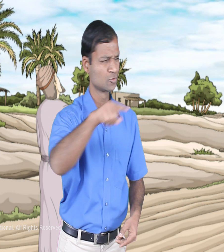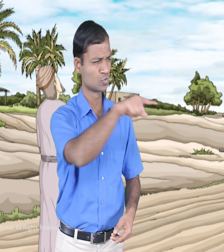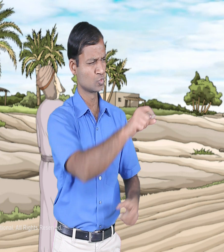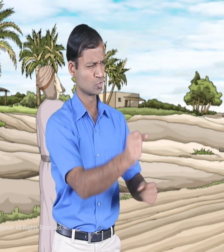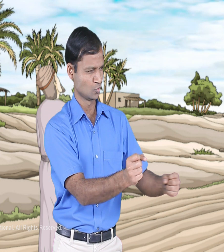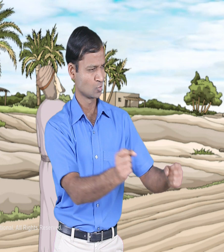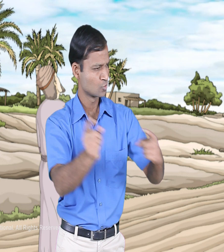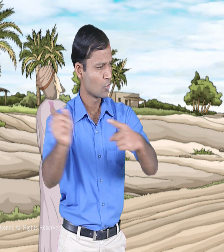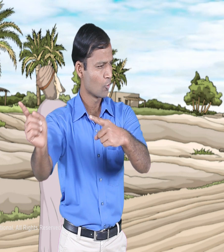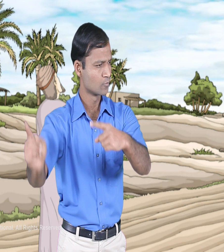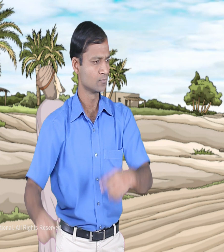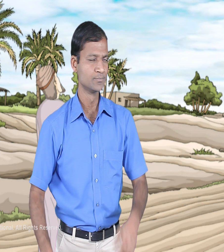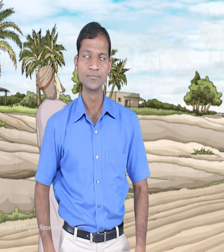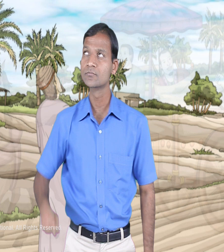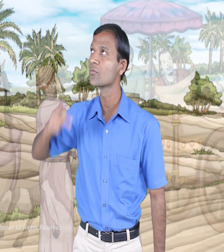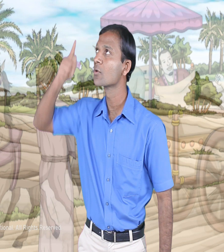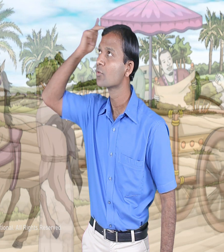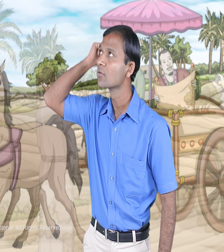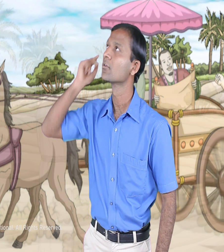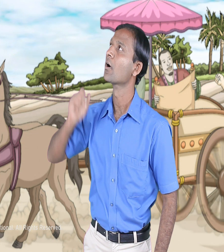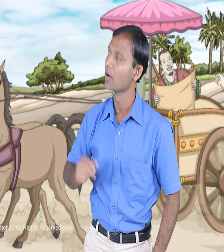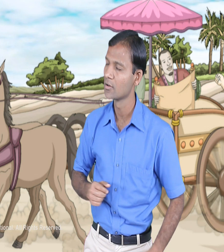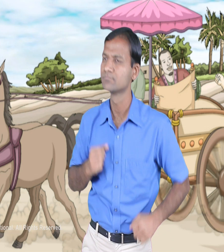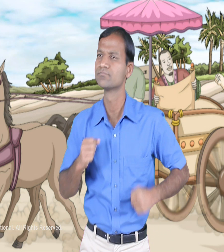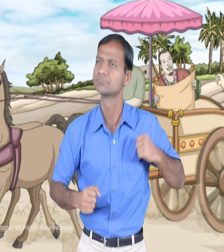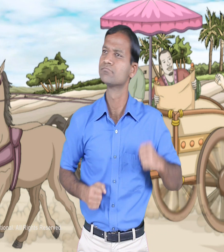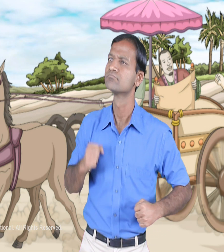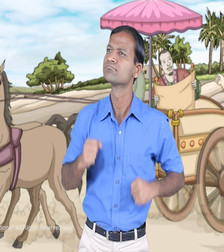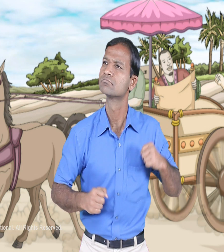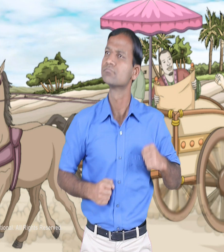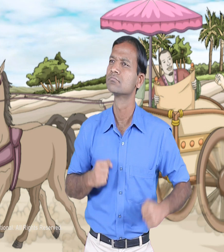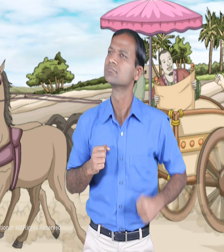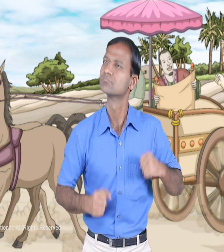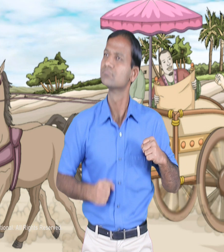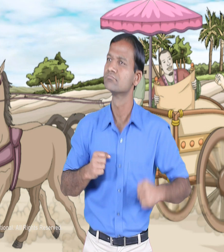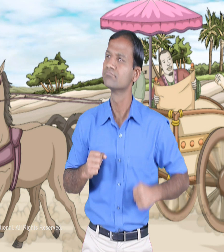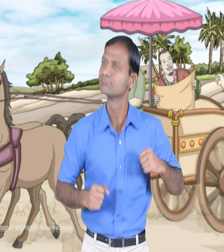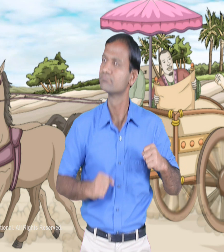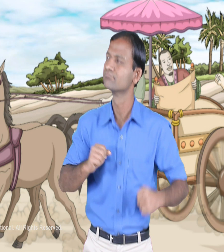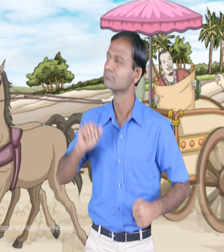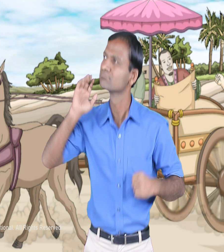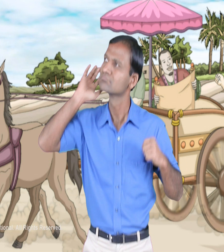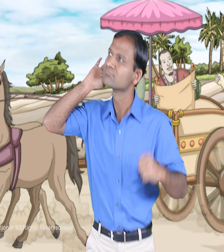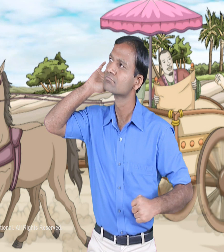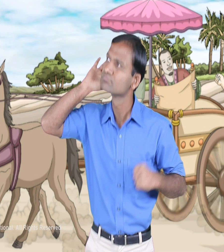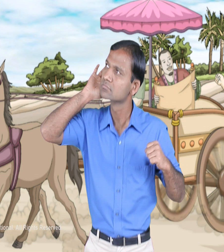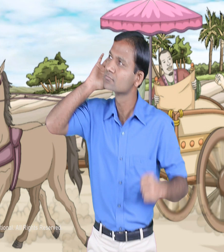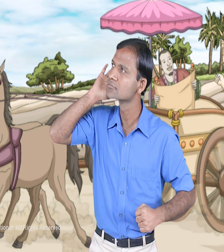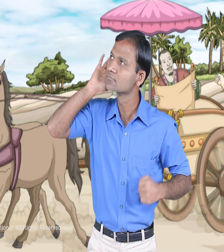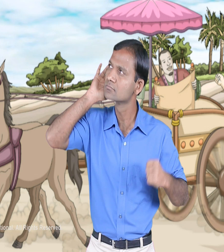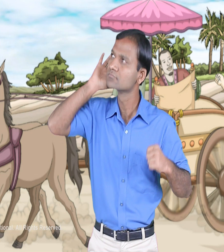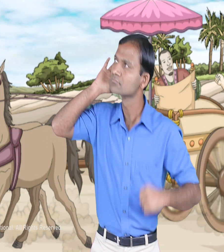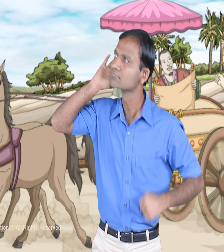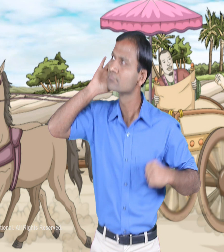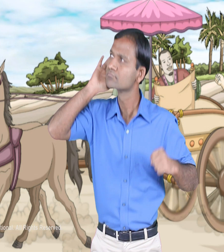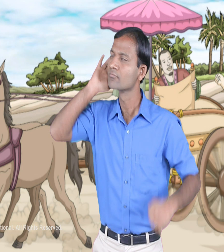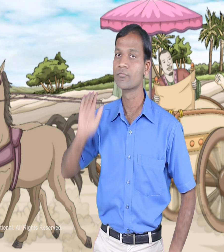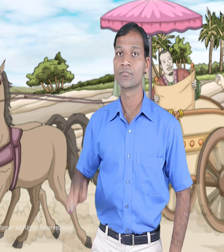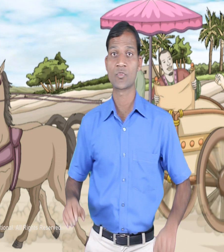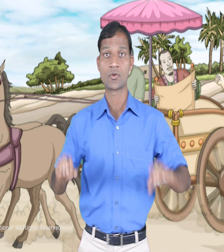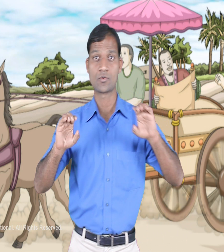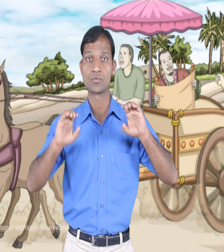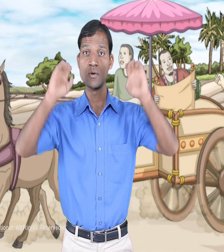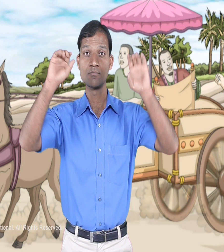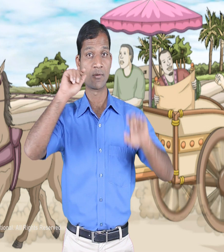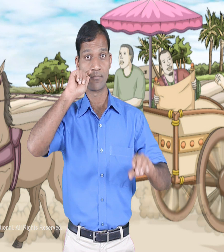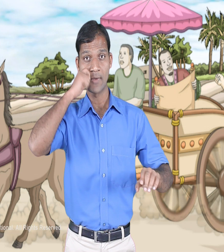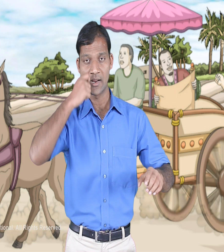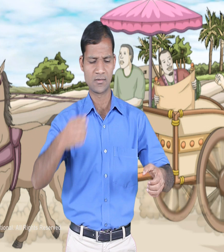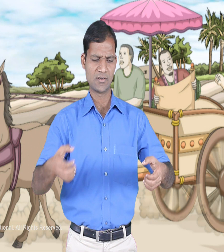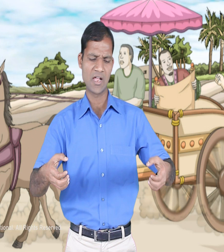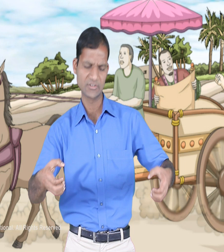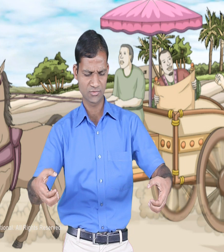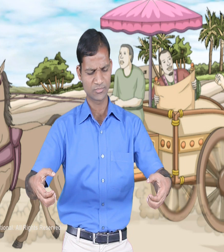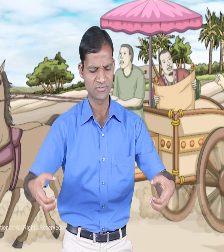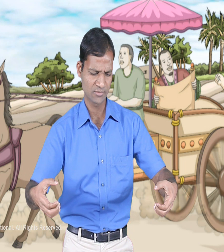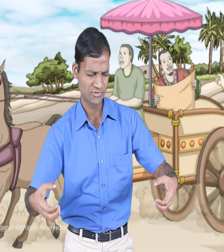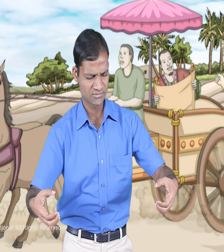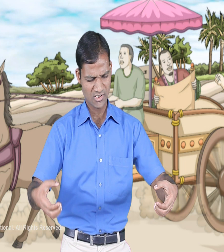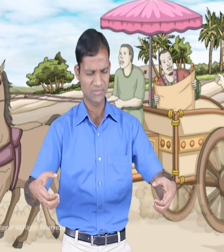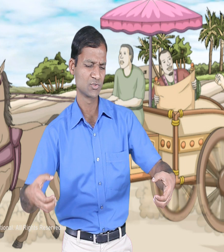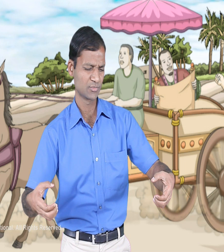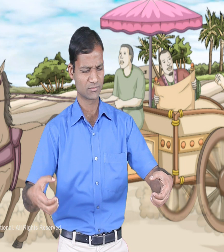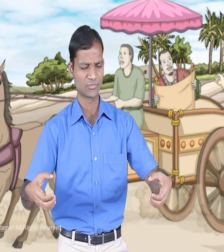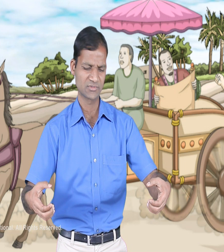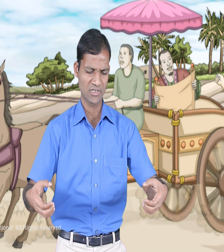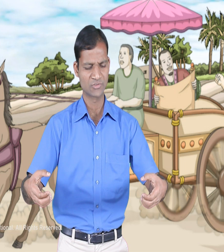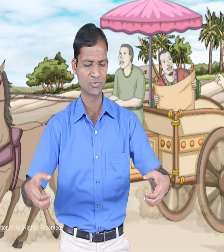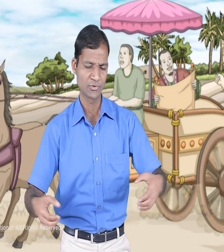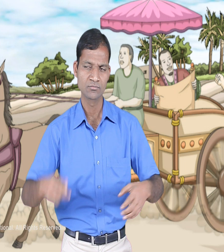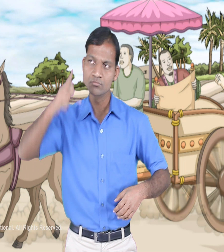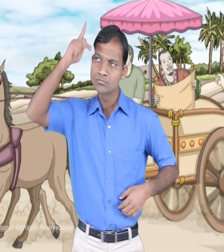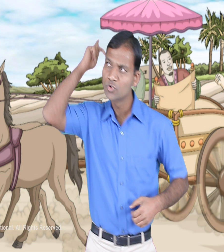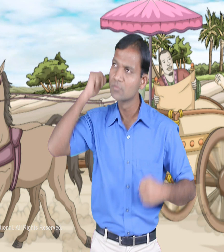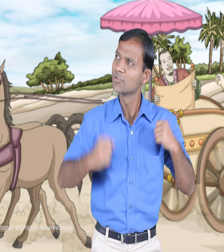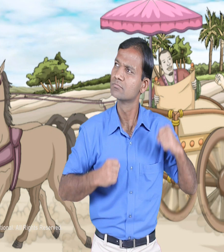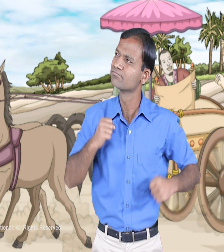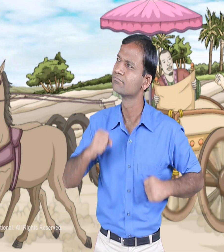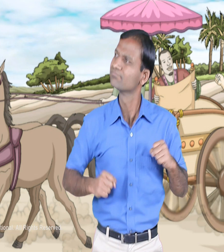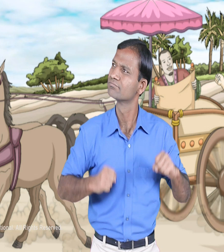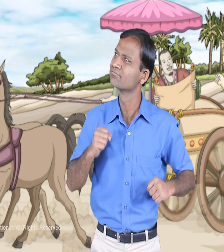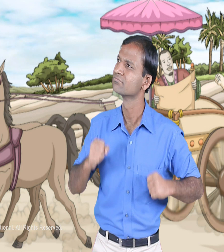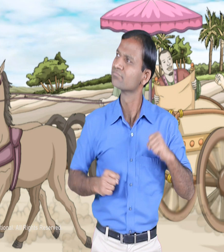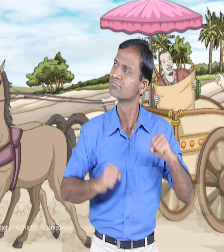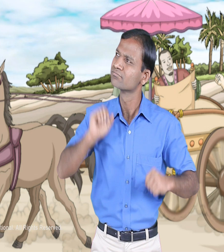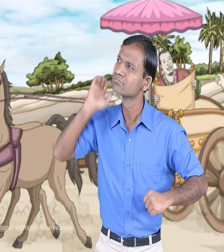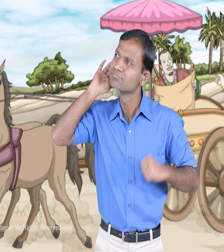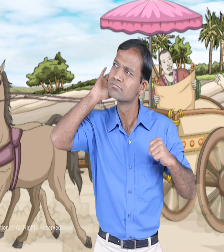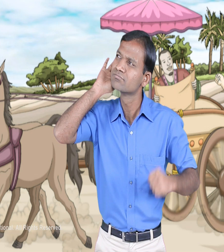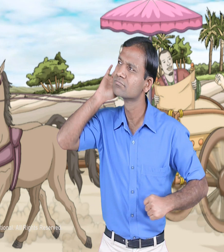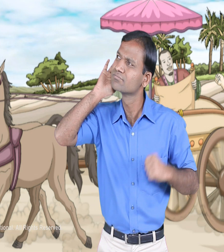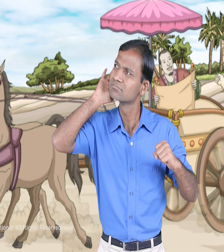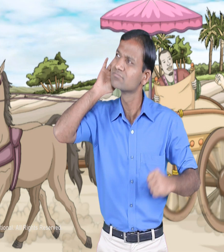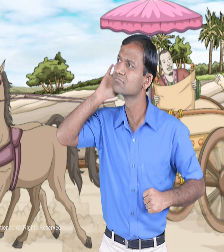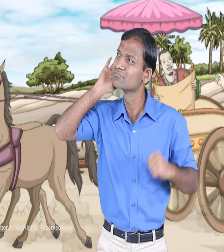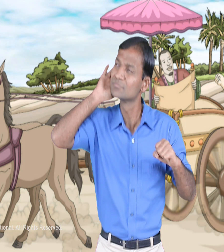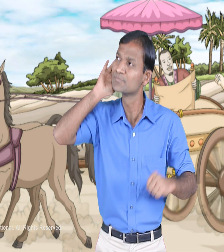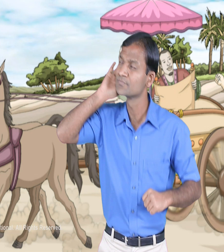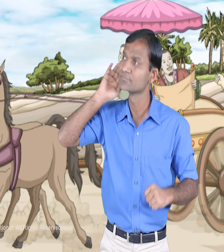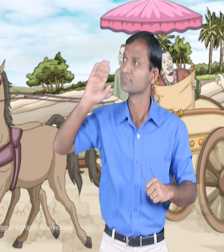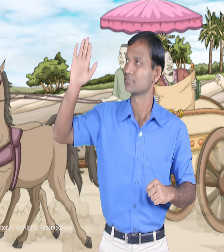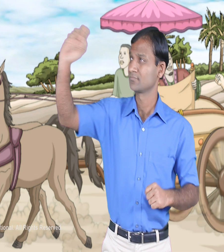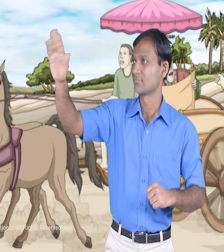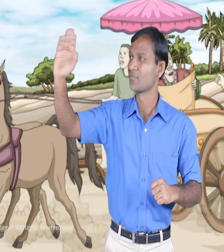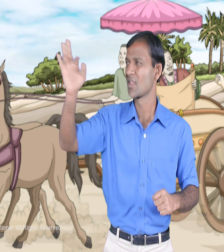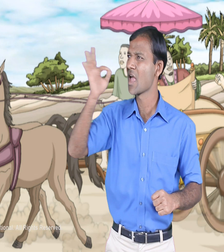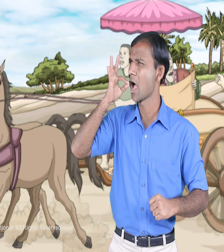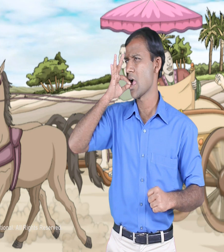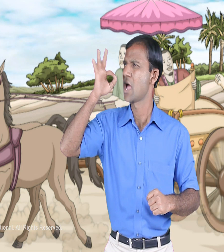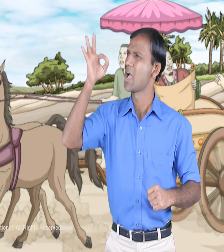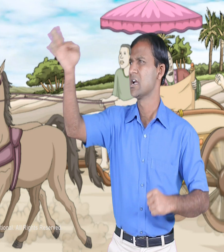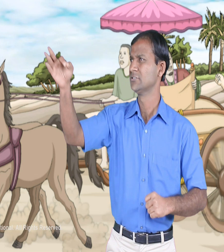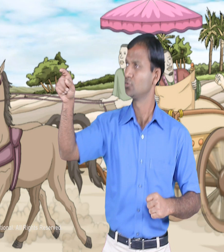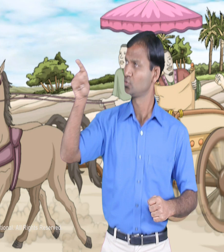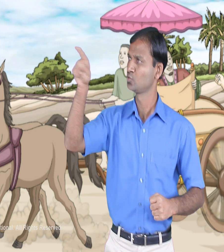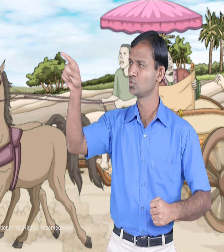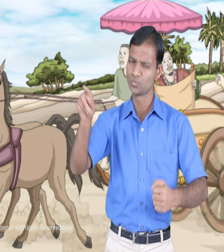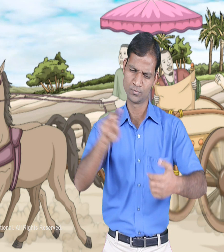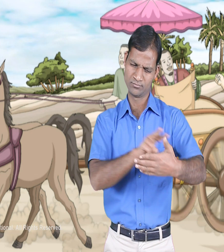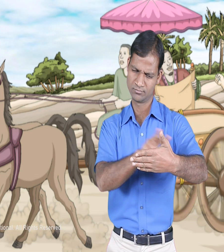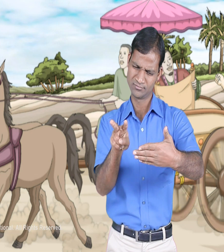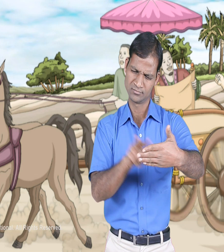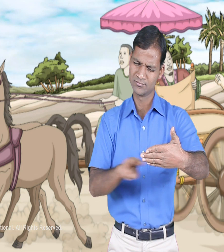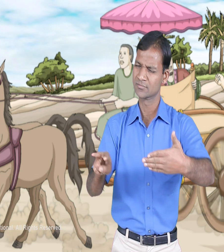So Philip ran up and heard the man reading Isaiah the prophet.